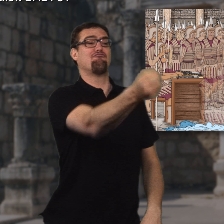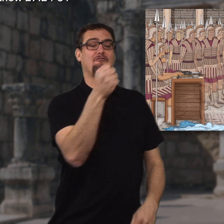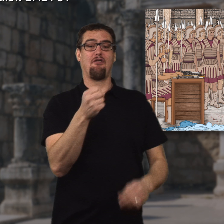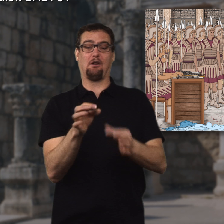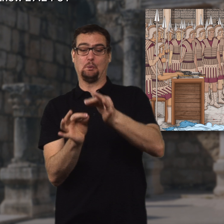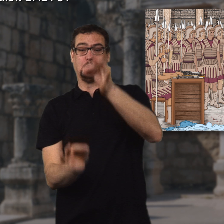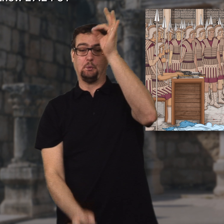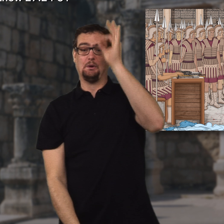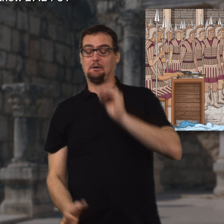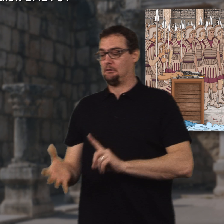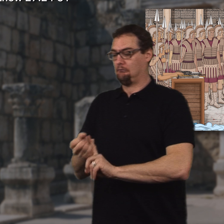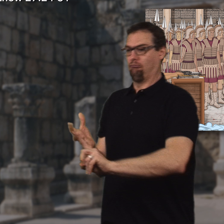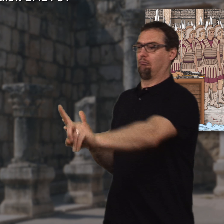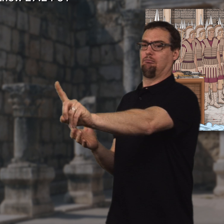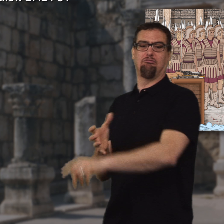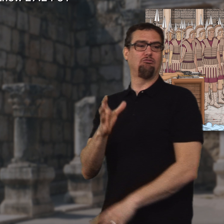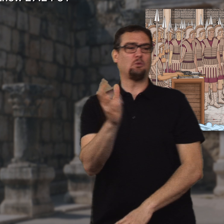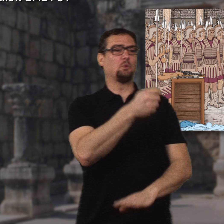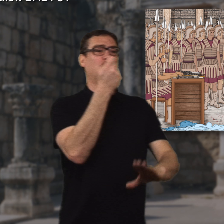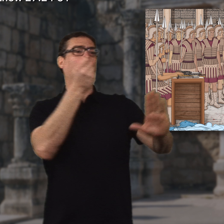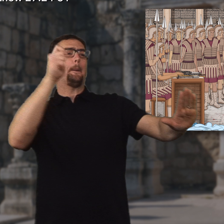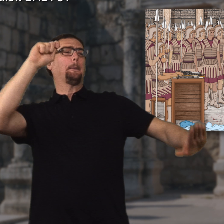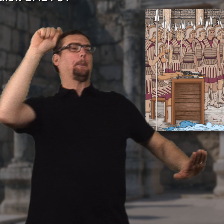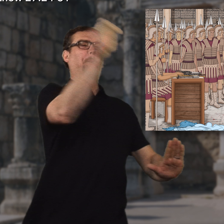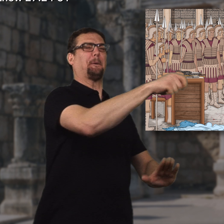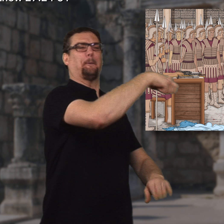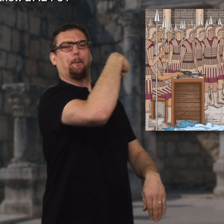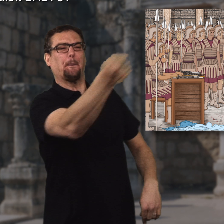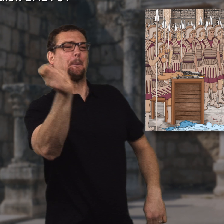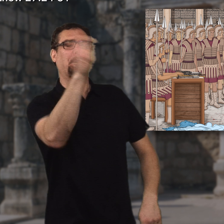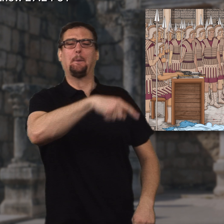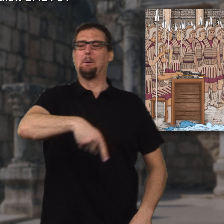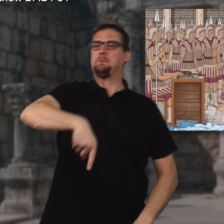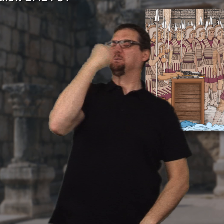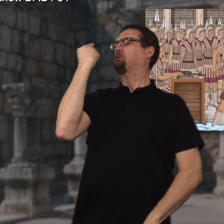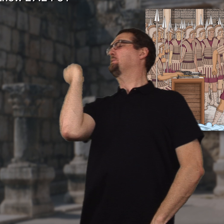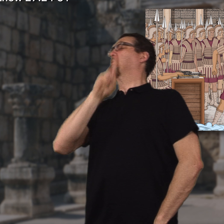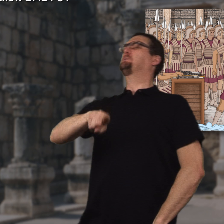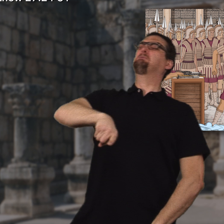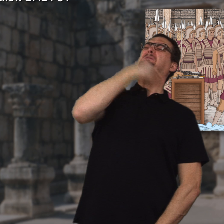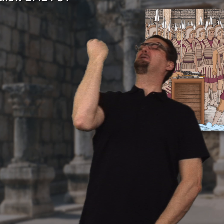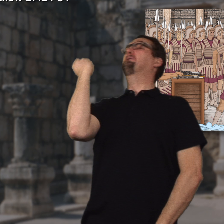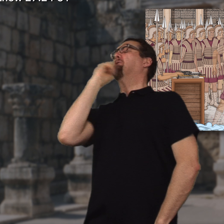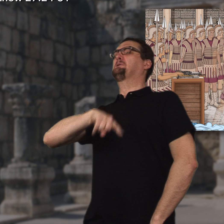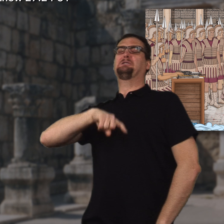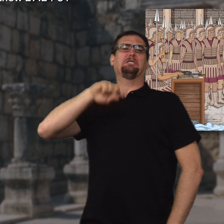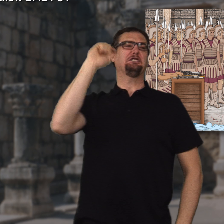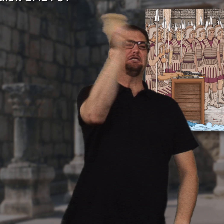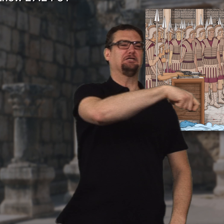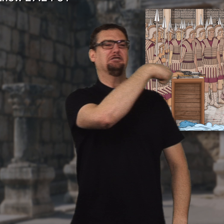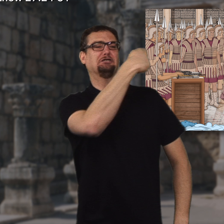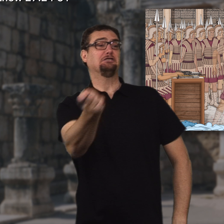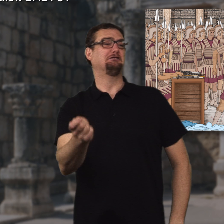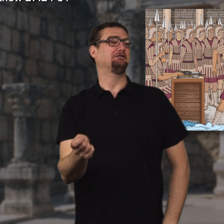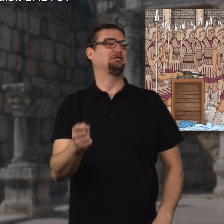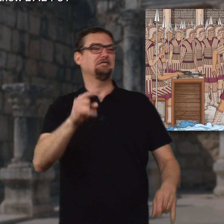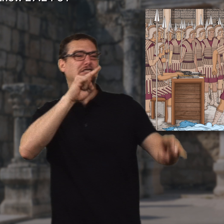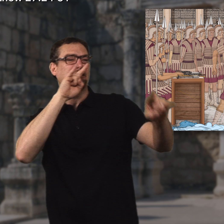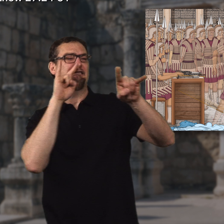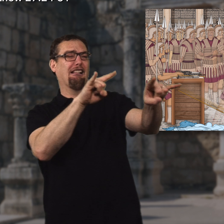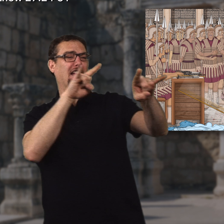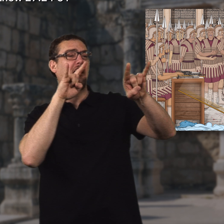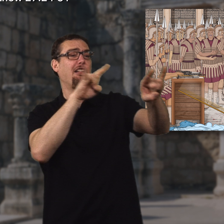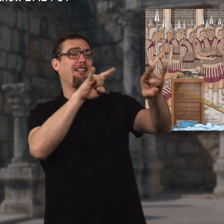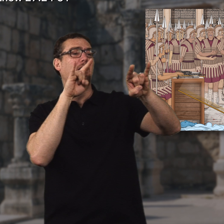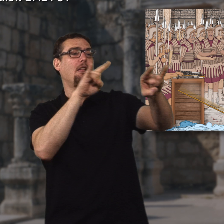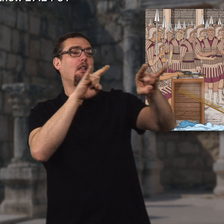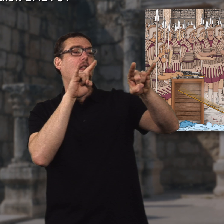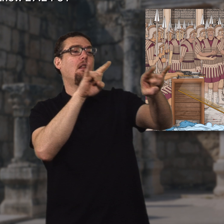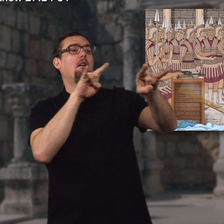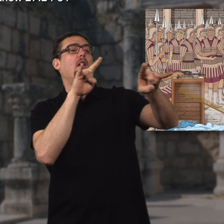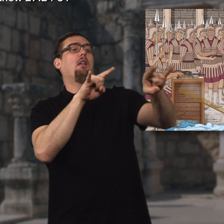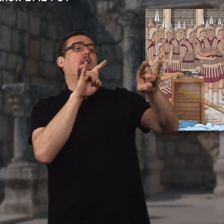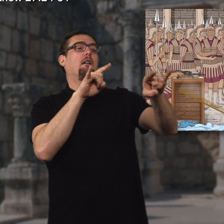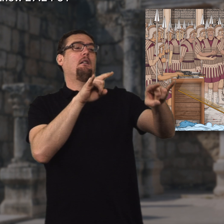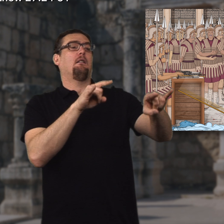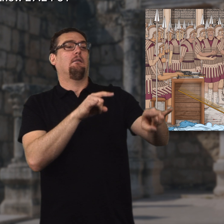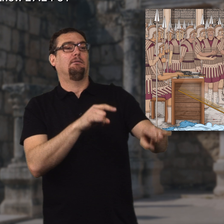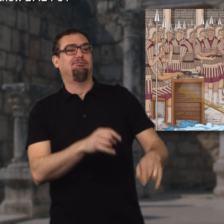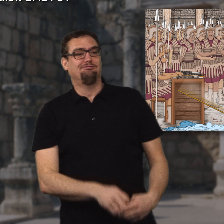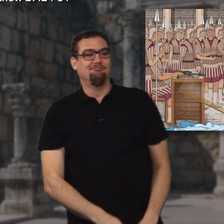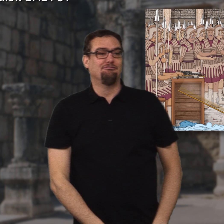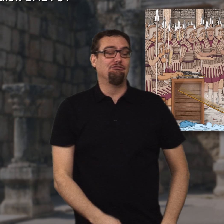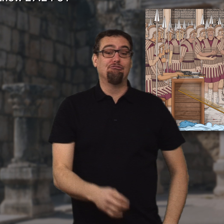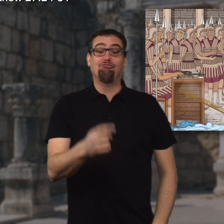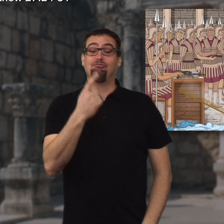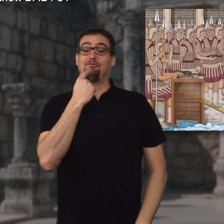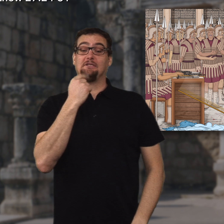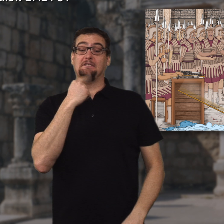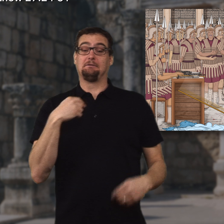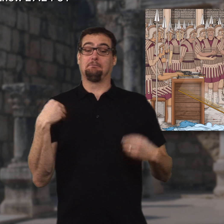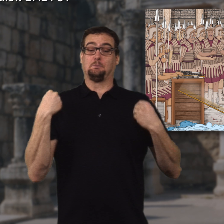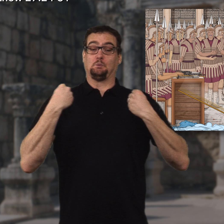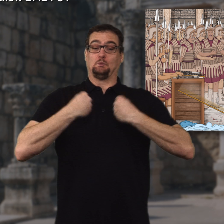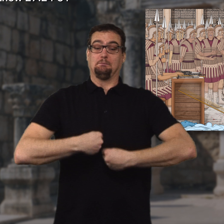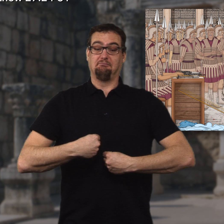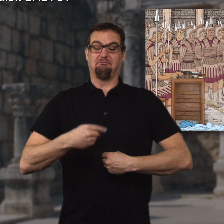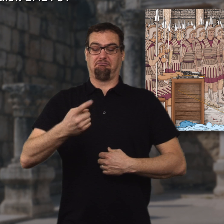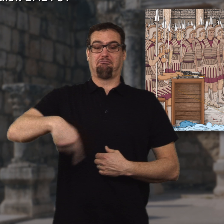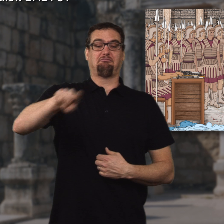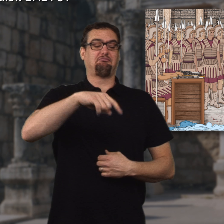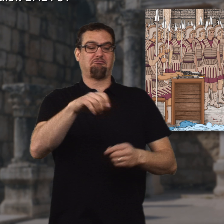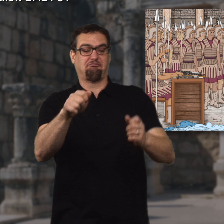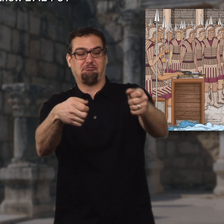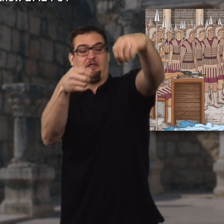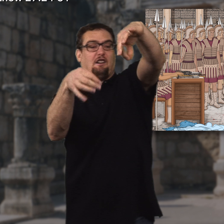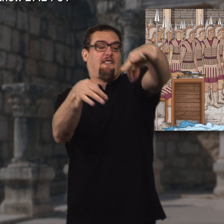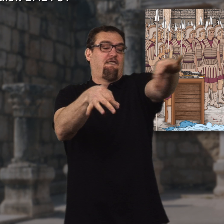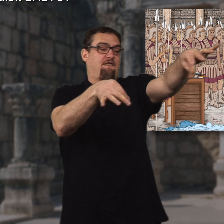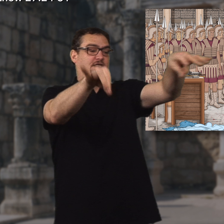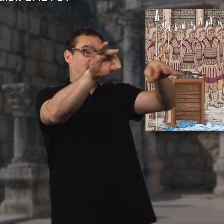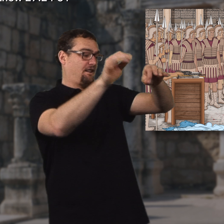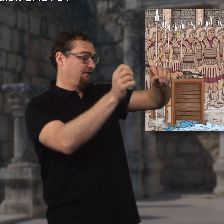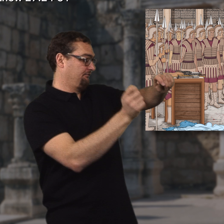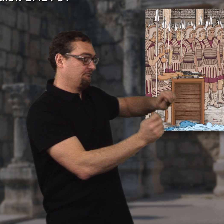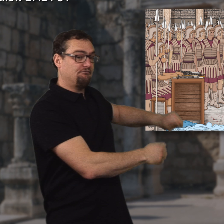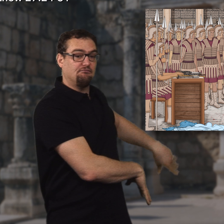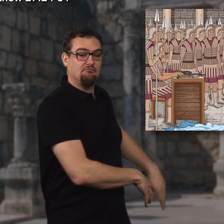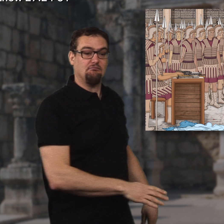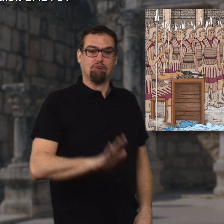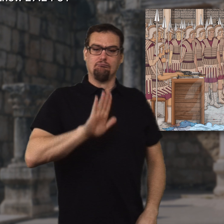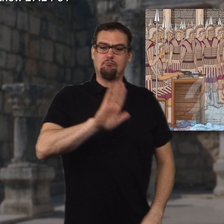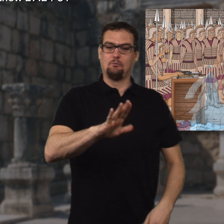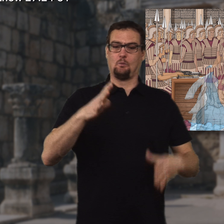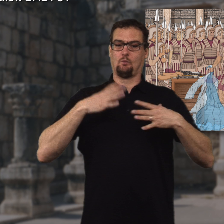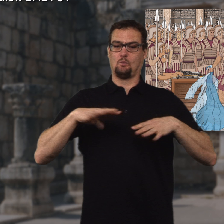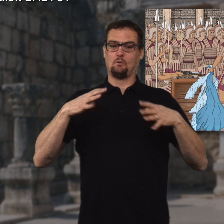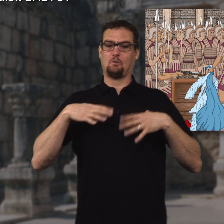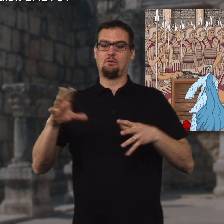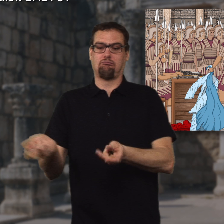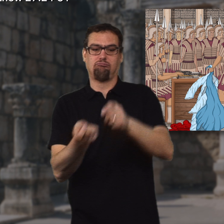Then they spit on Him and took the staff and struck Him on the head repeatedly.